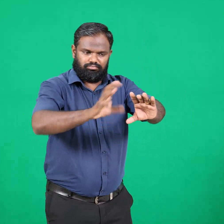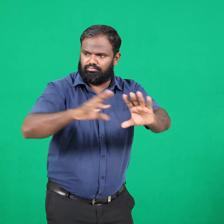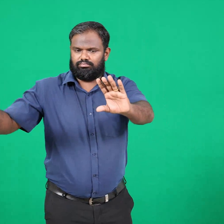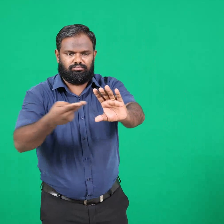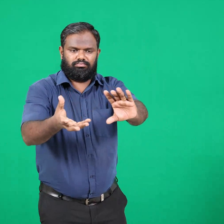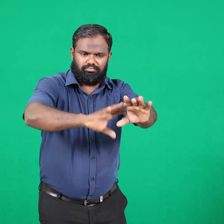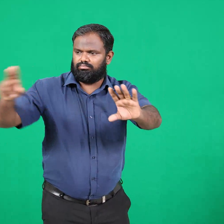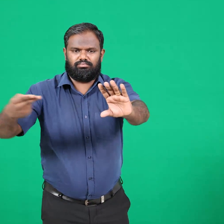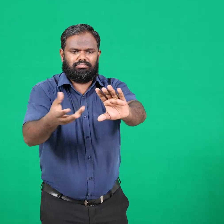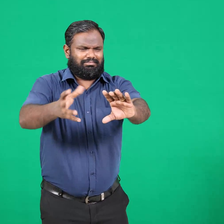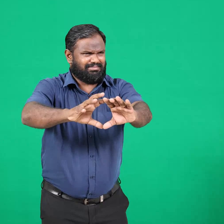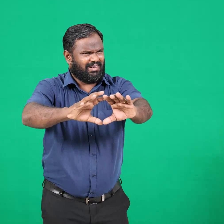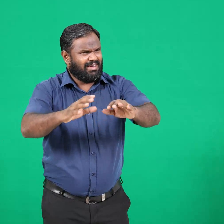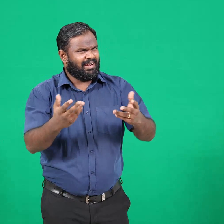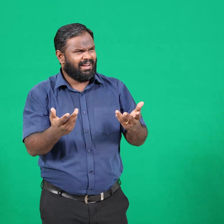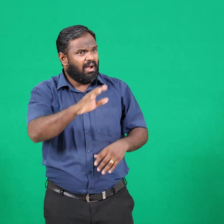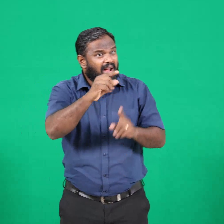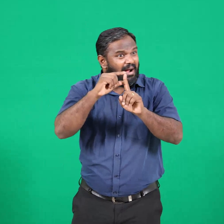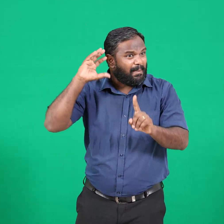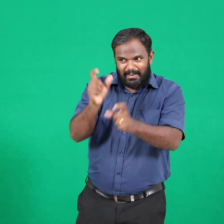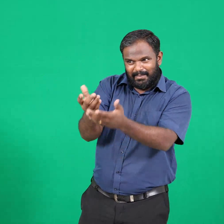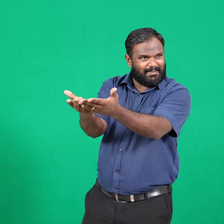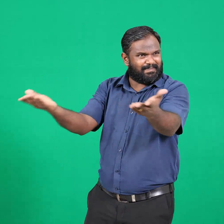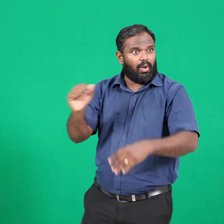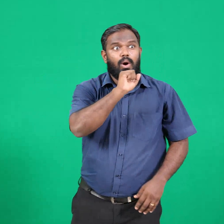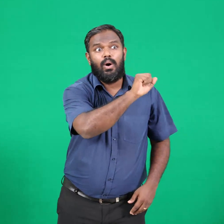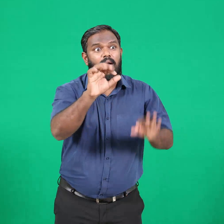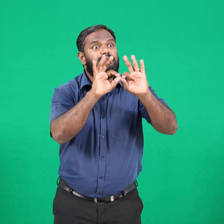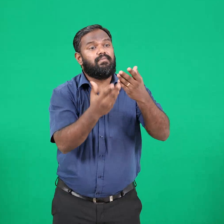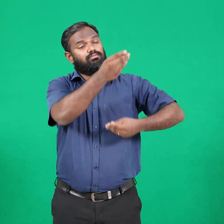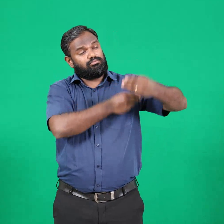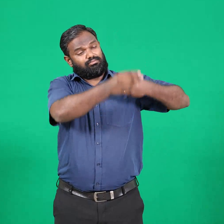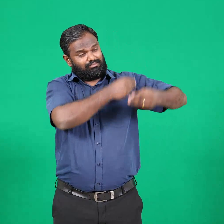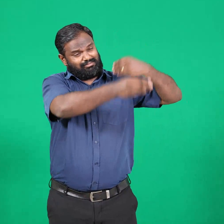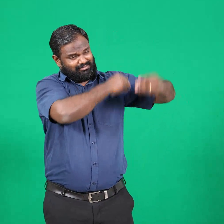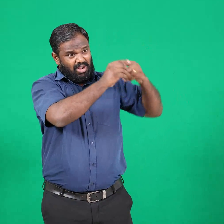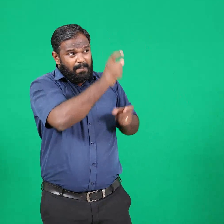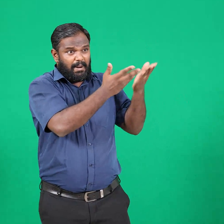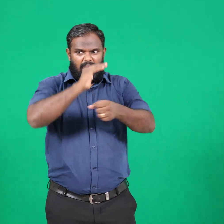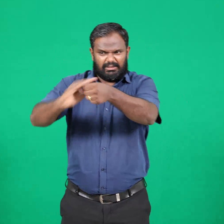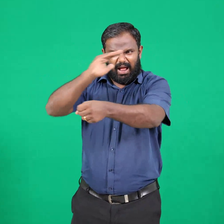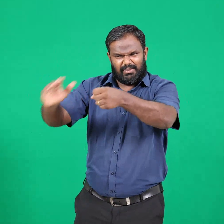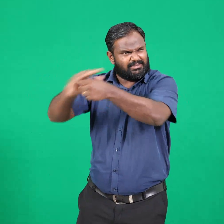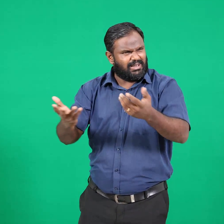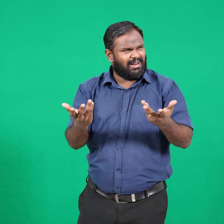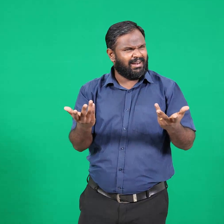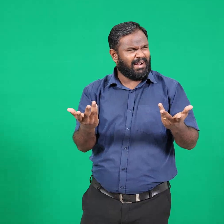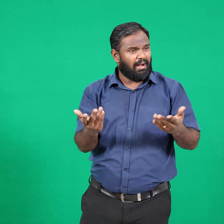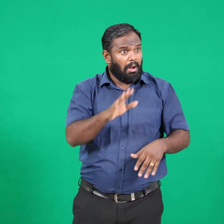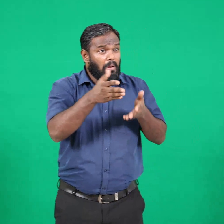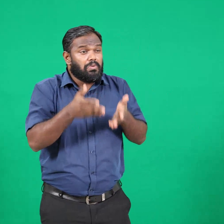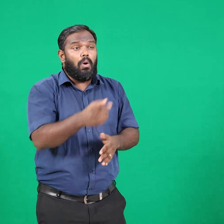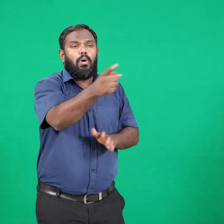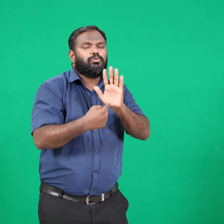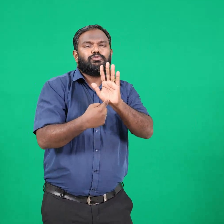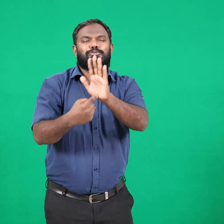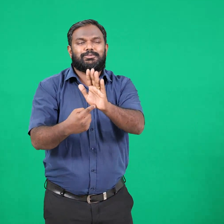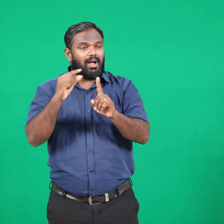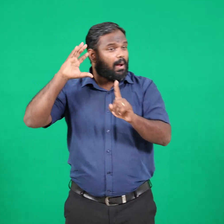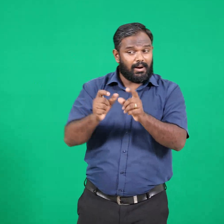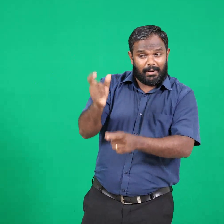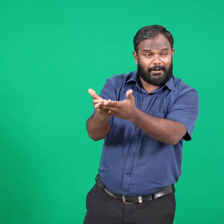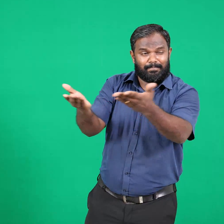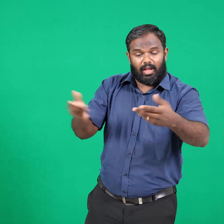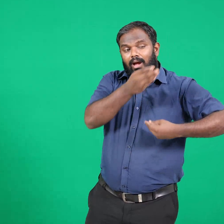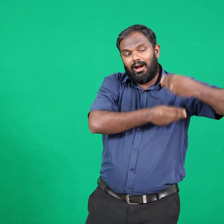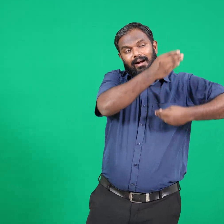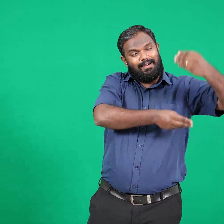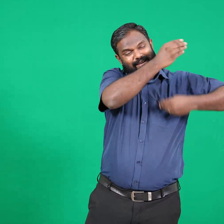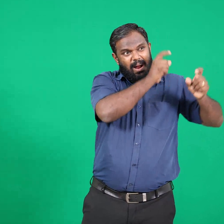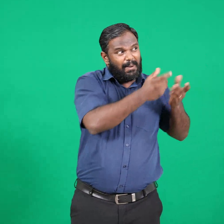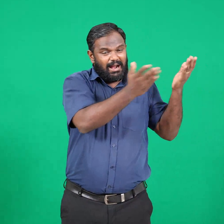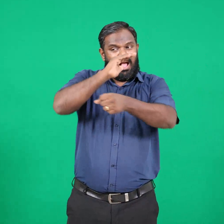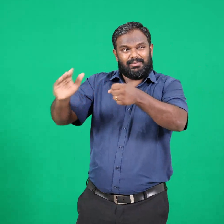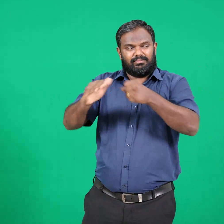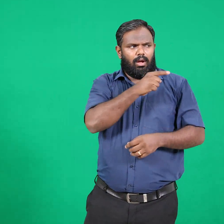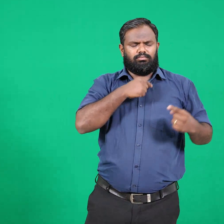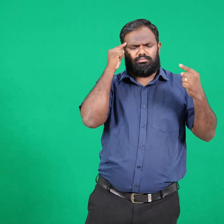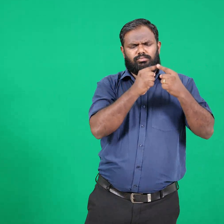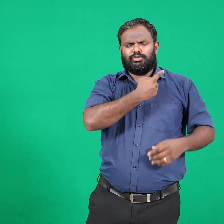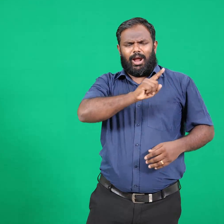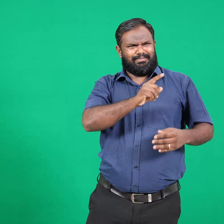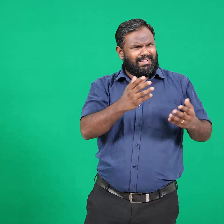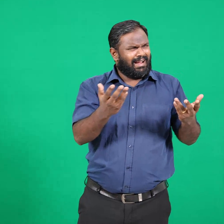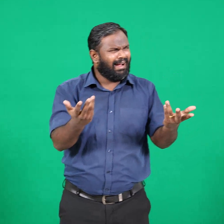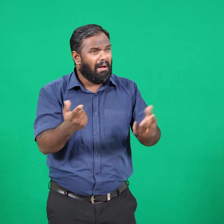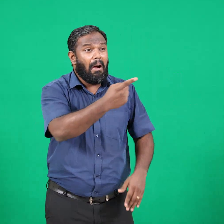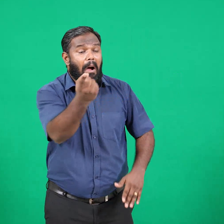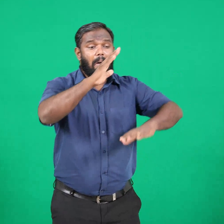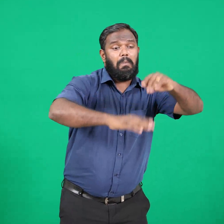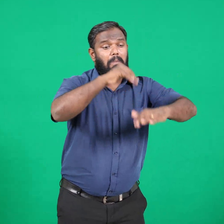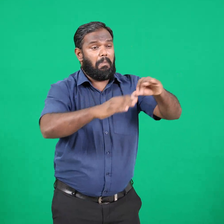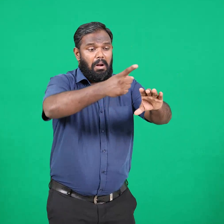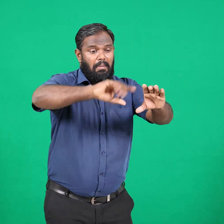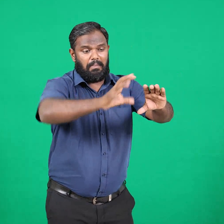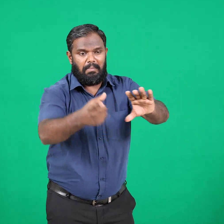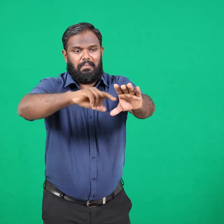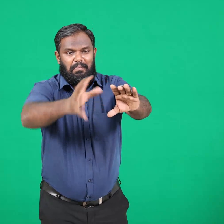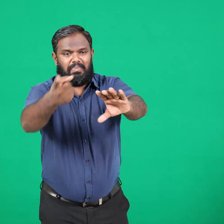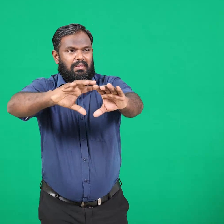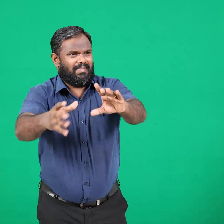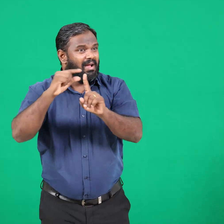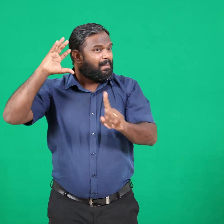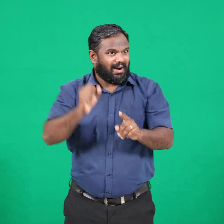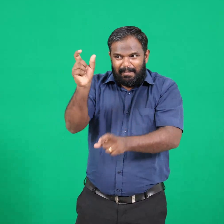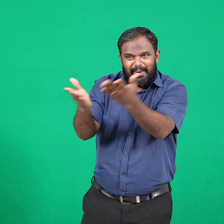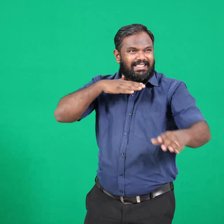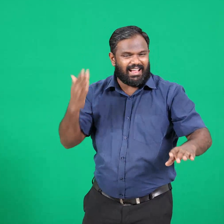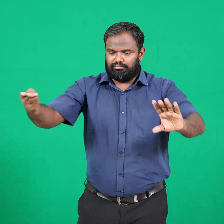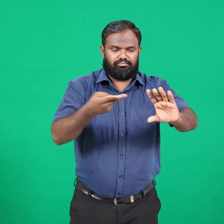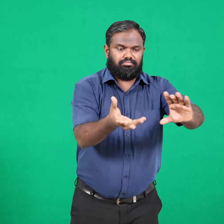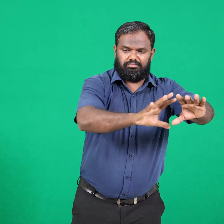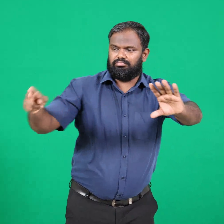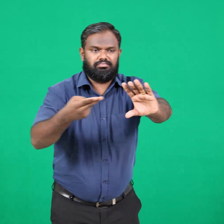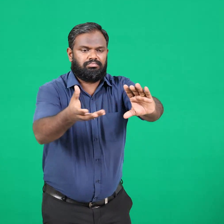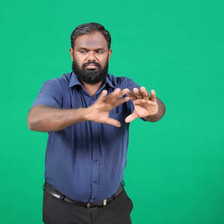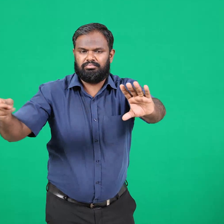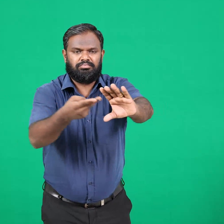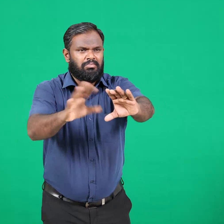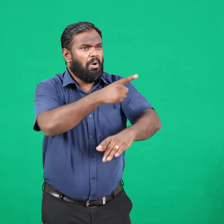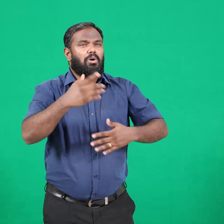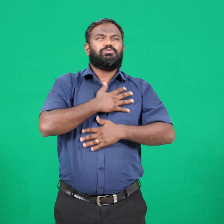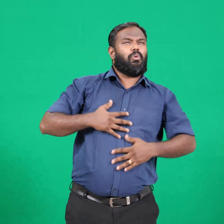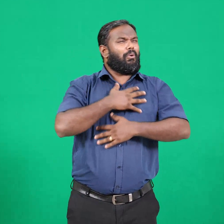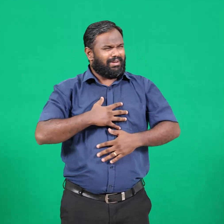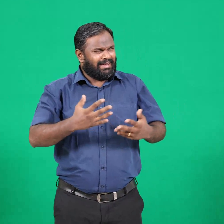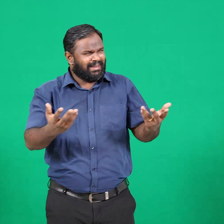So you are witnesses consenting to the deeds of your fathers: They killed the prophets, and you build their tombs.